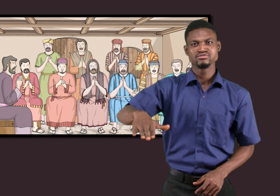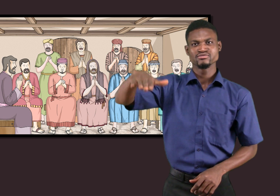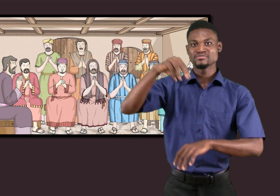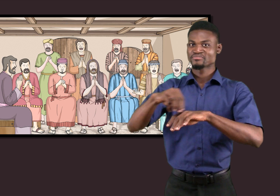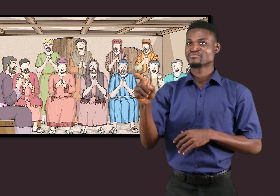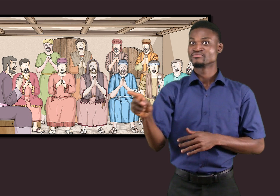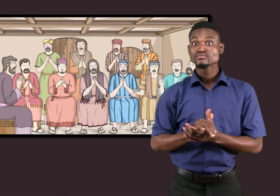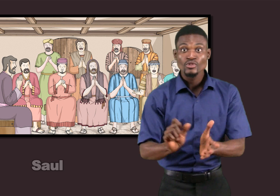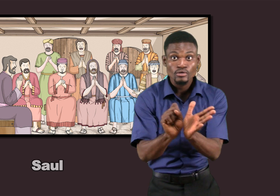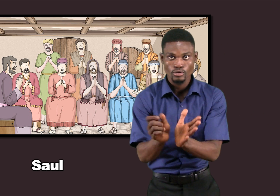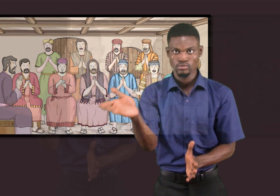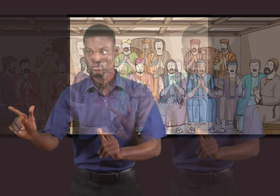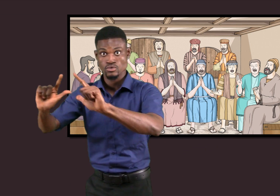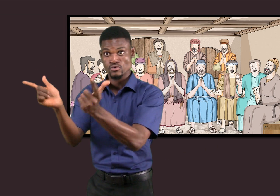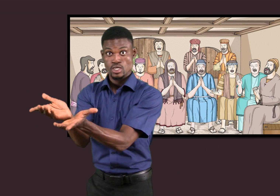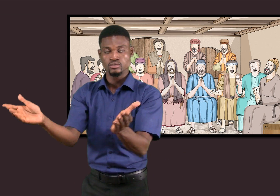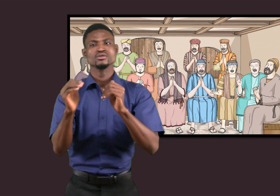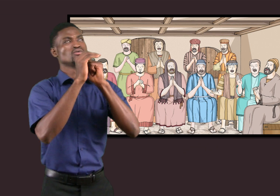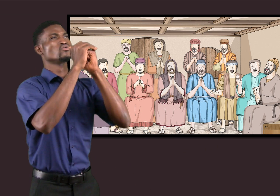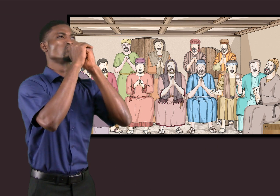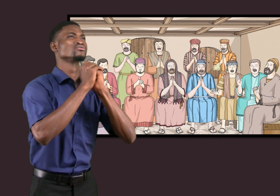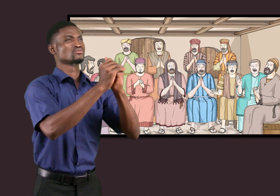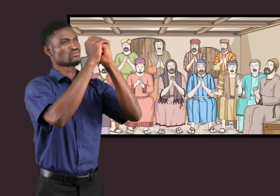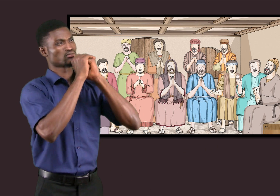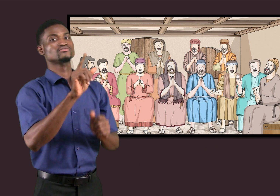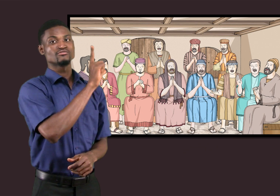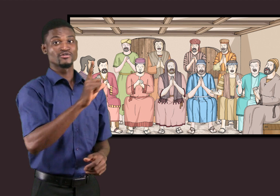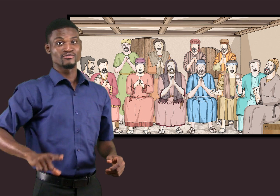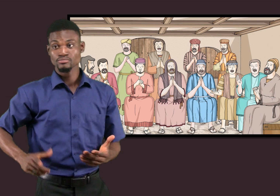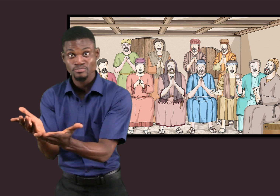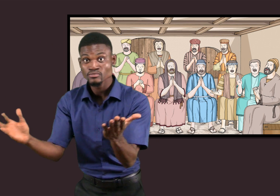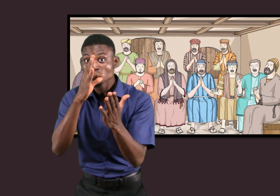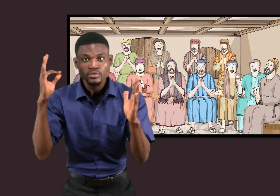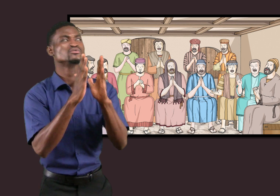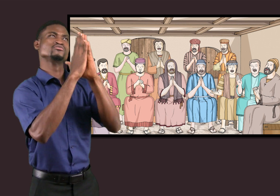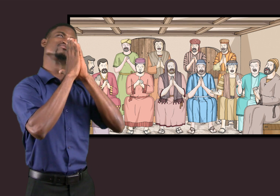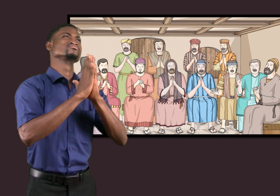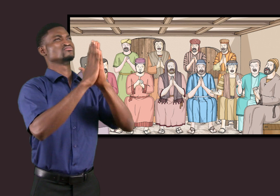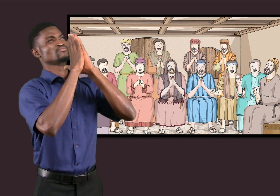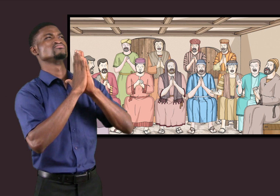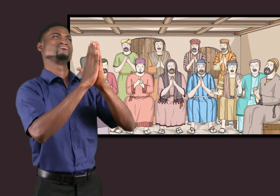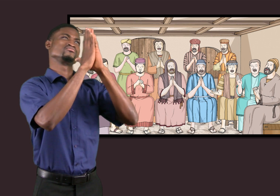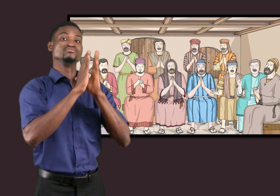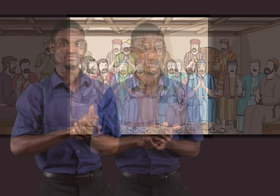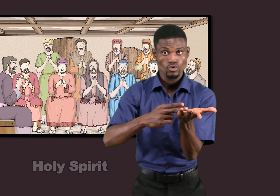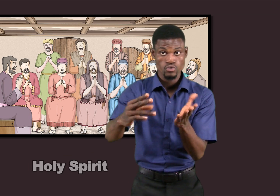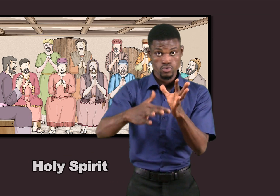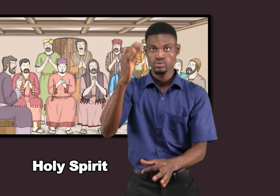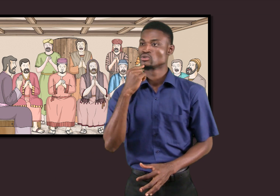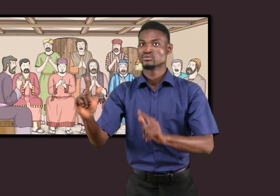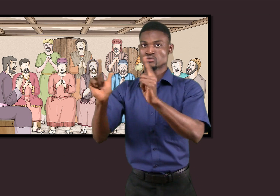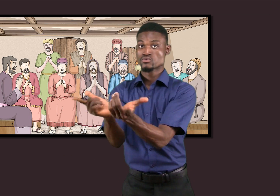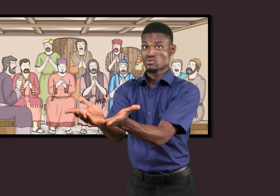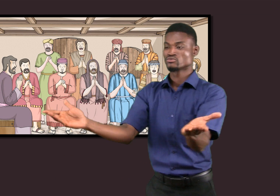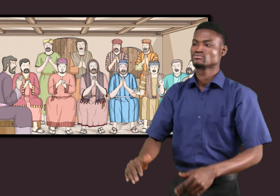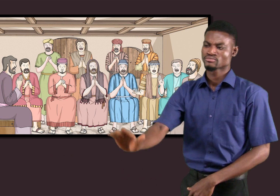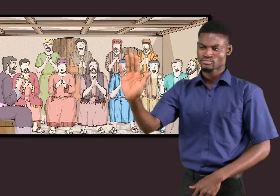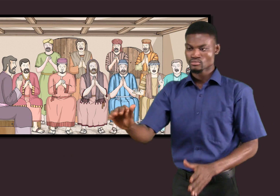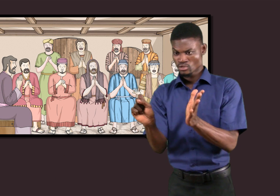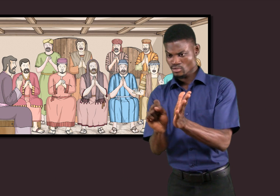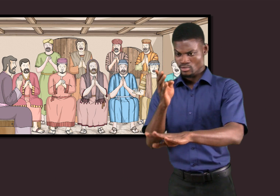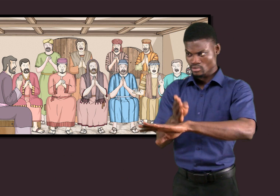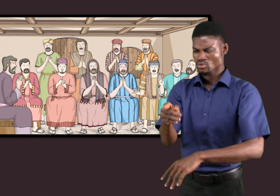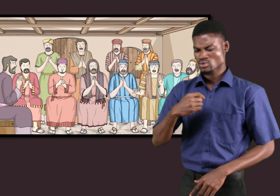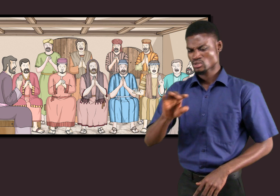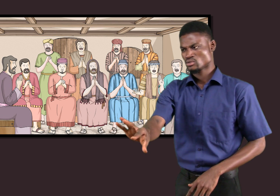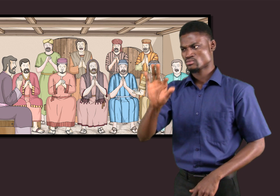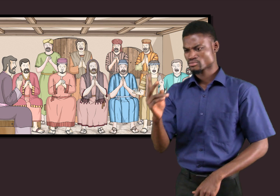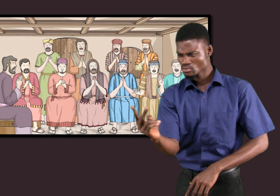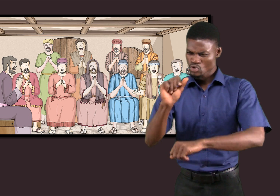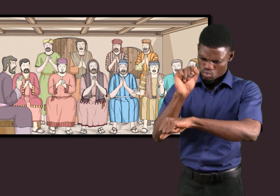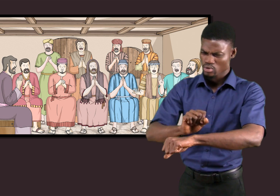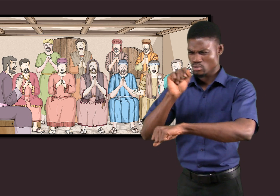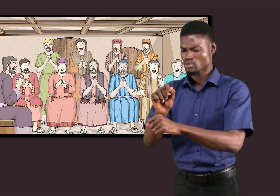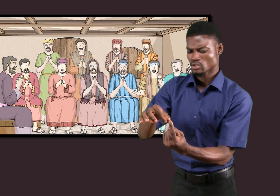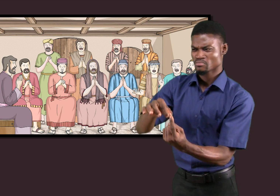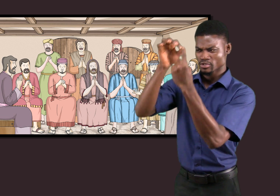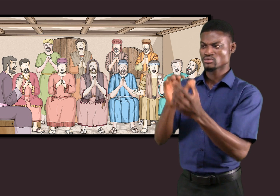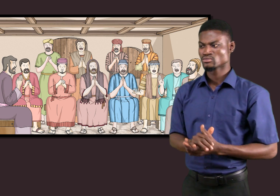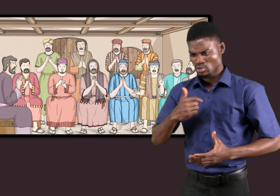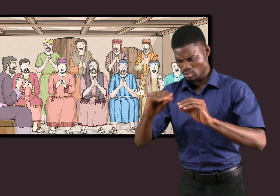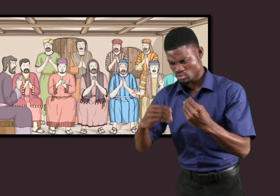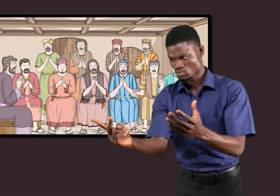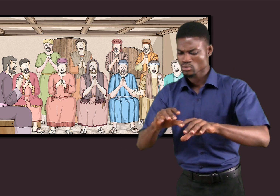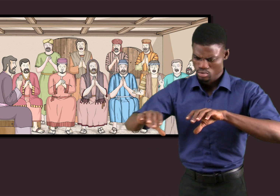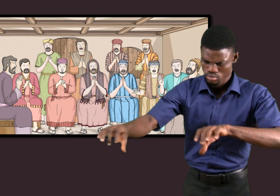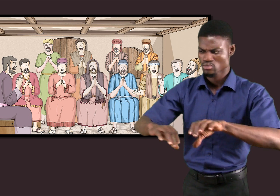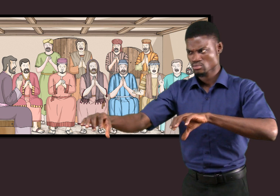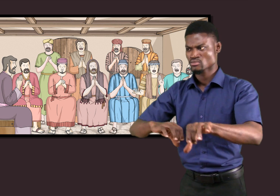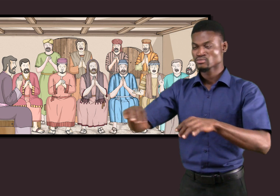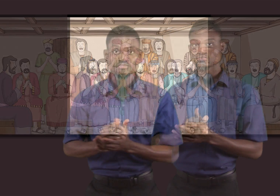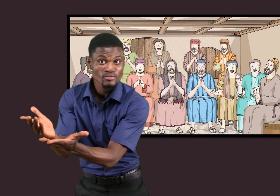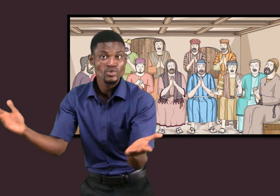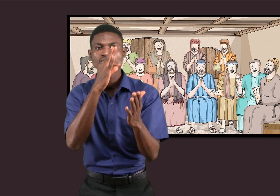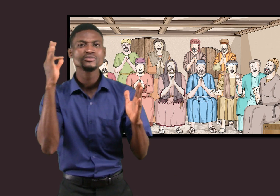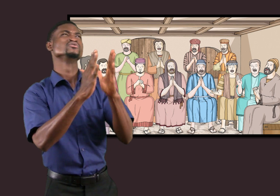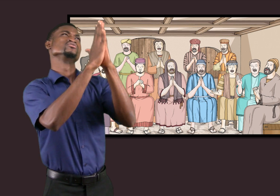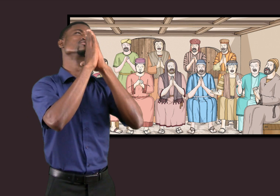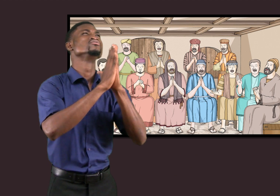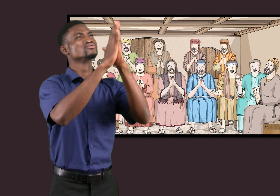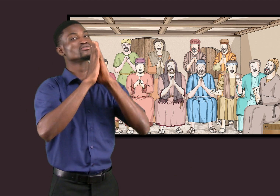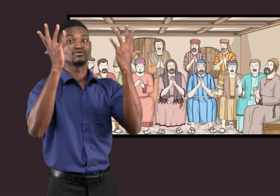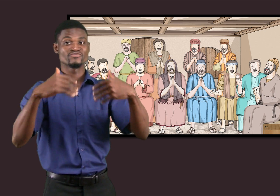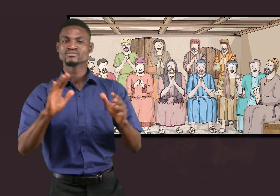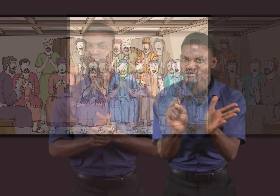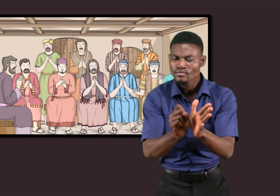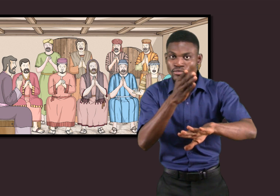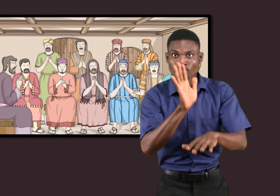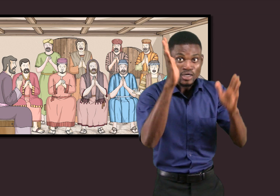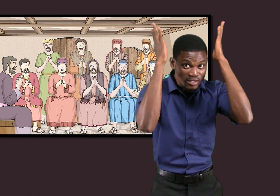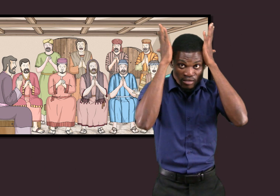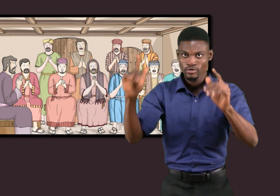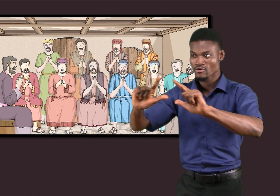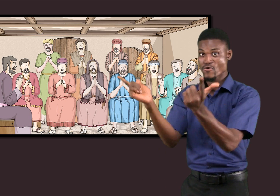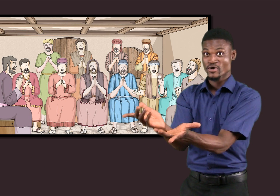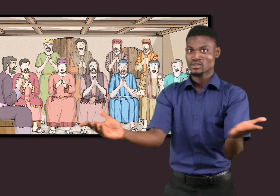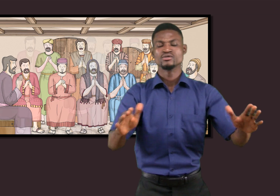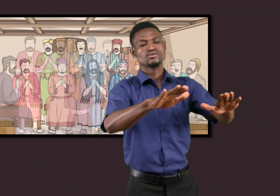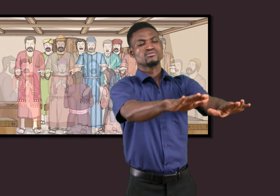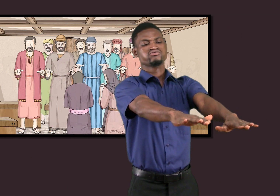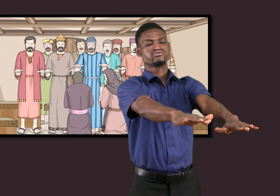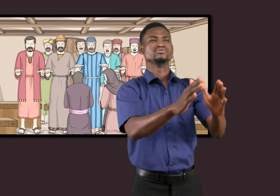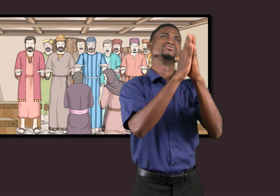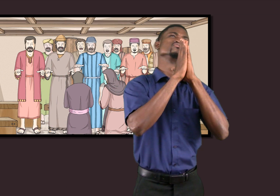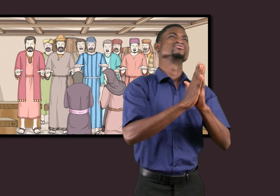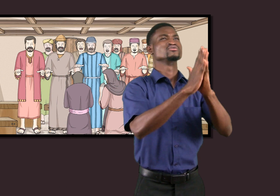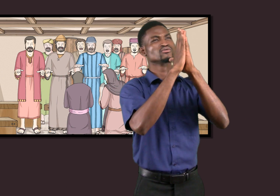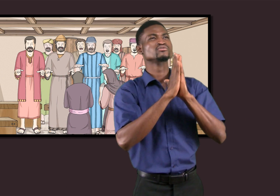While they were worshiping the Lord and fasting, the Holy Spirit said, “Set apart for Me Barnabas and Saul for the work to which I have called them.”